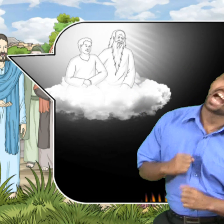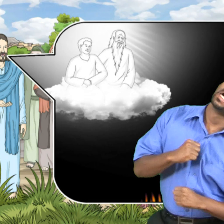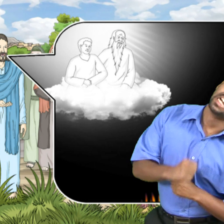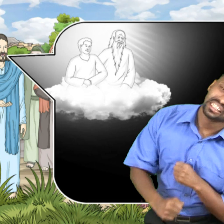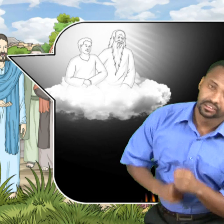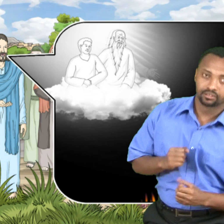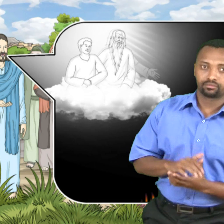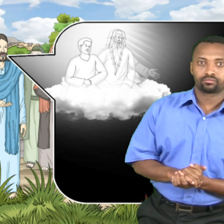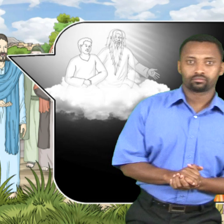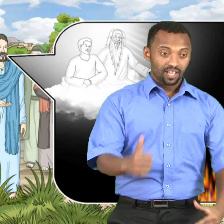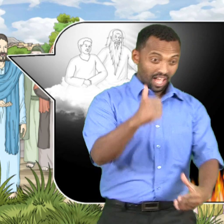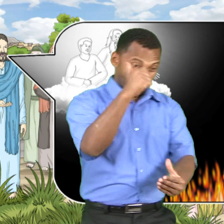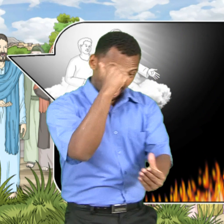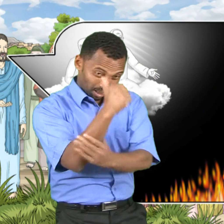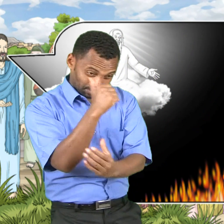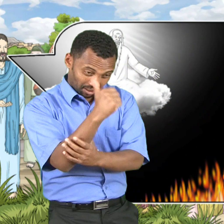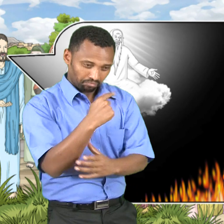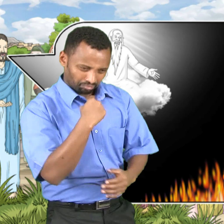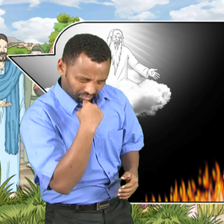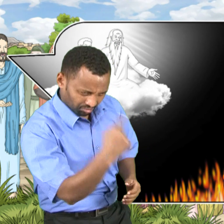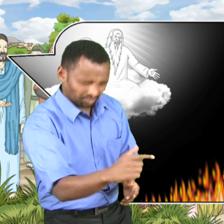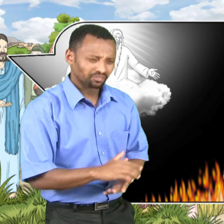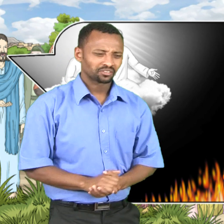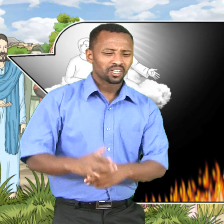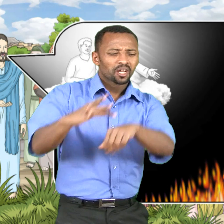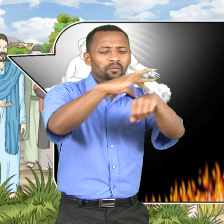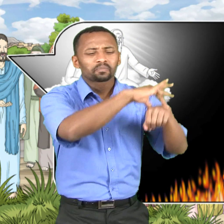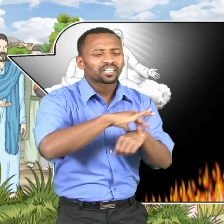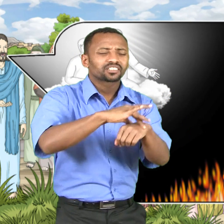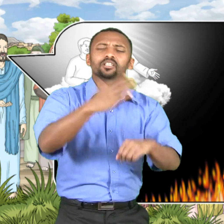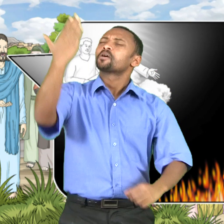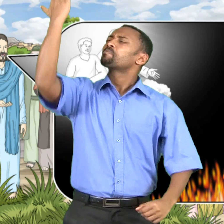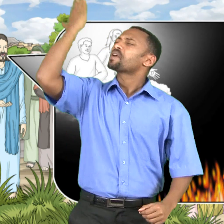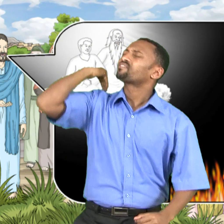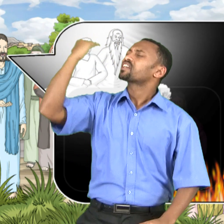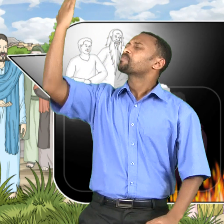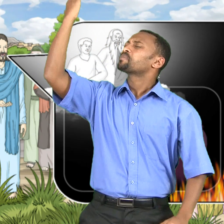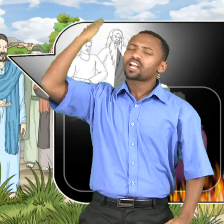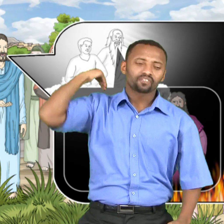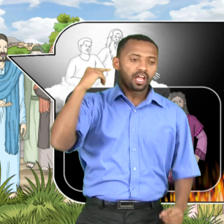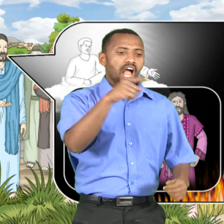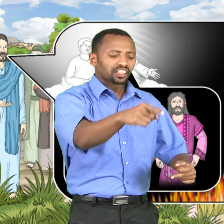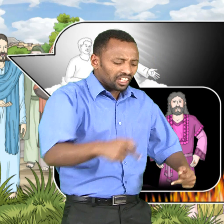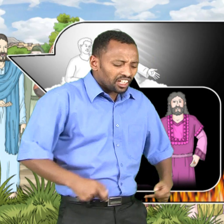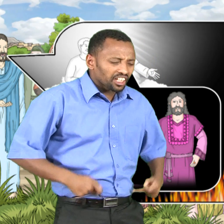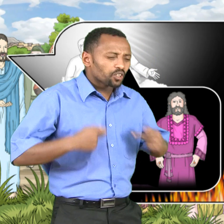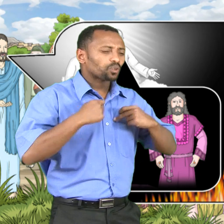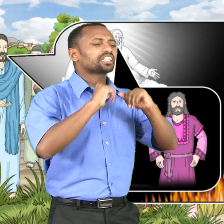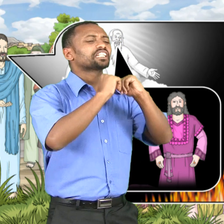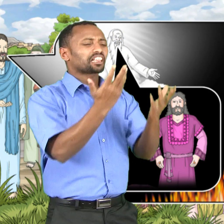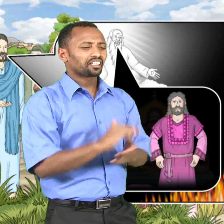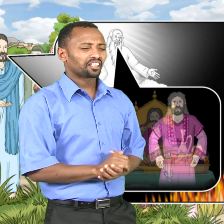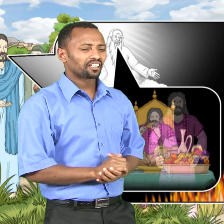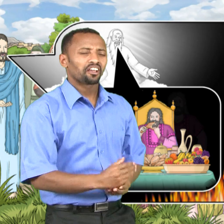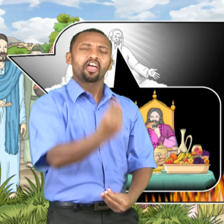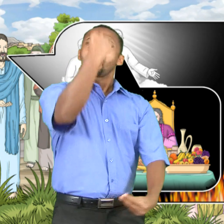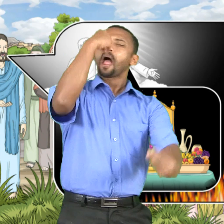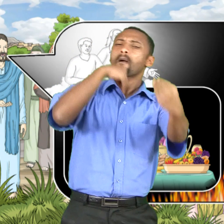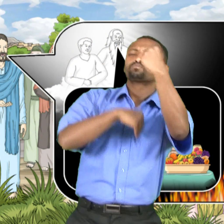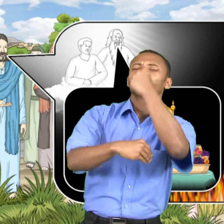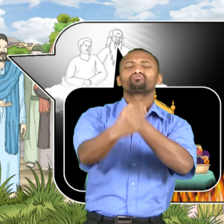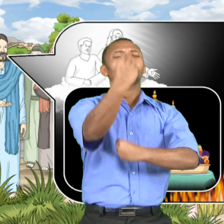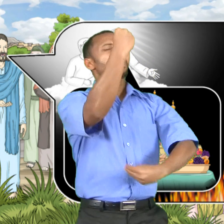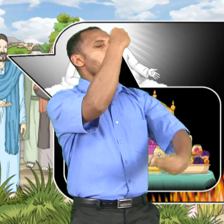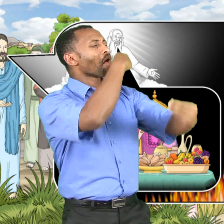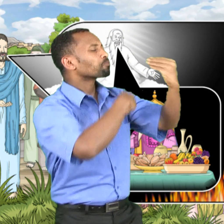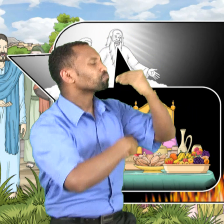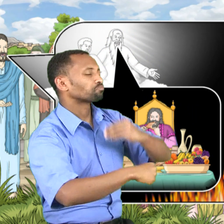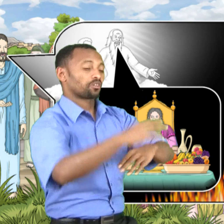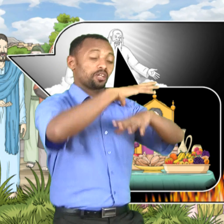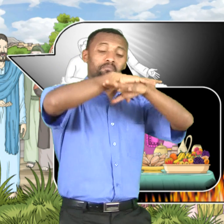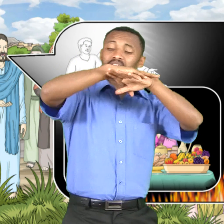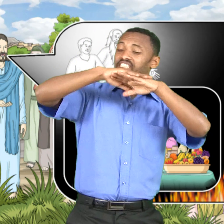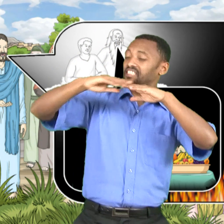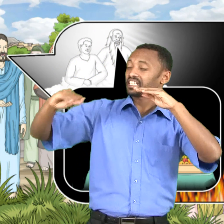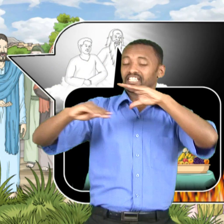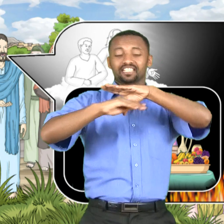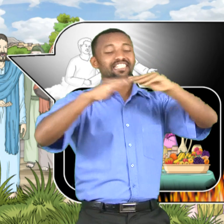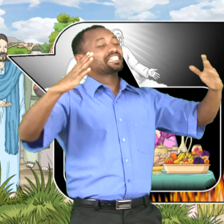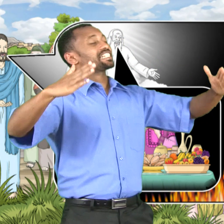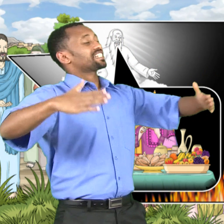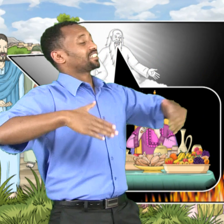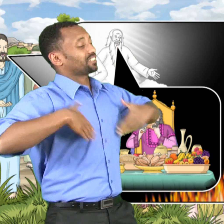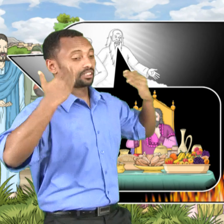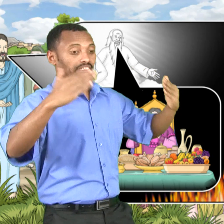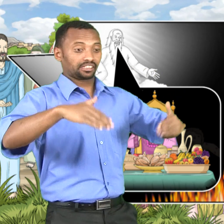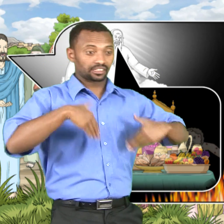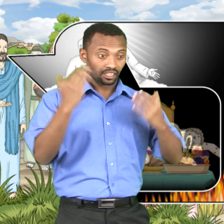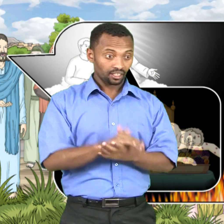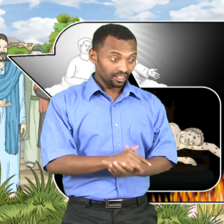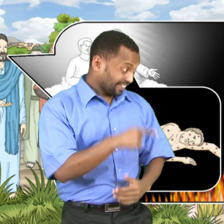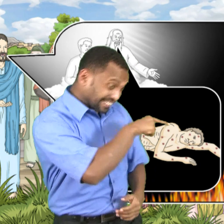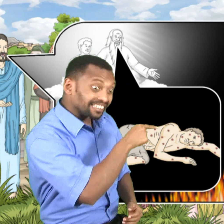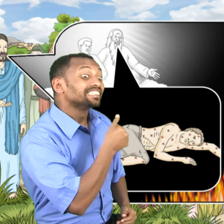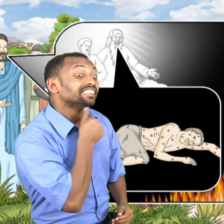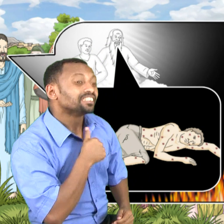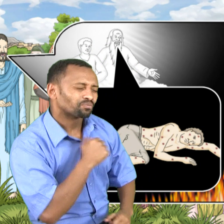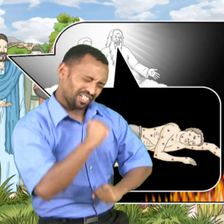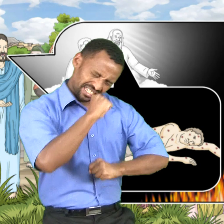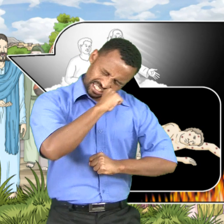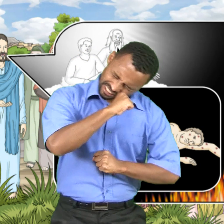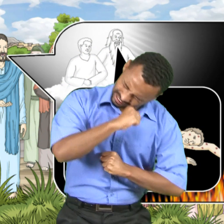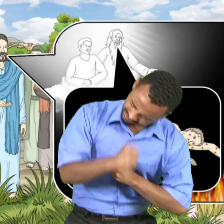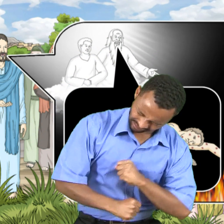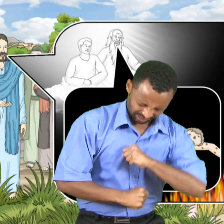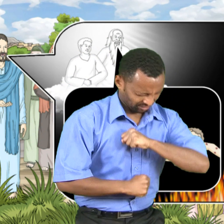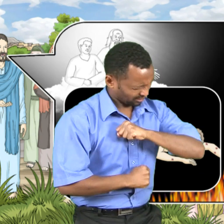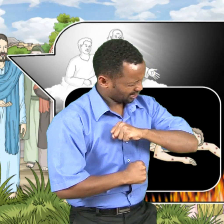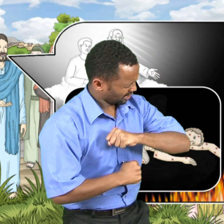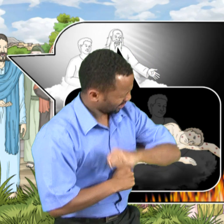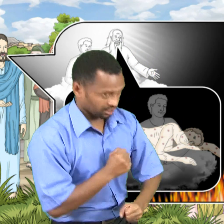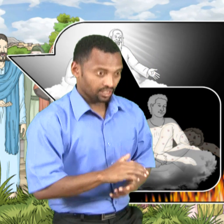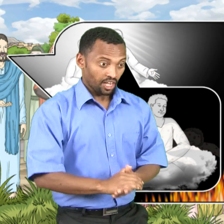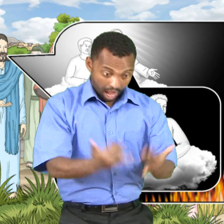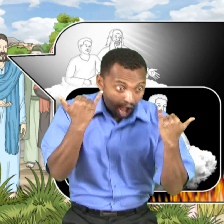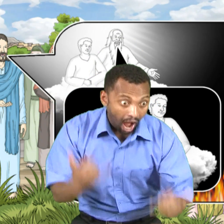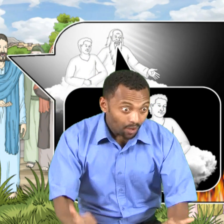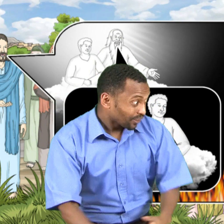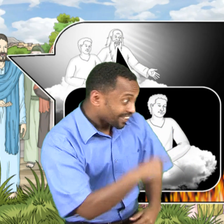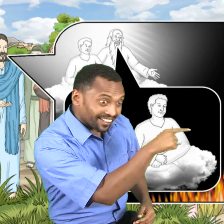But Abraham answered, ‘Child, remember that during your lifetime you received your good things, while Lazarus received bad things.